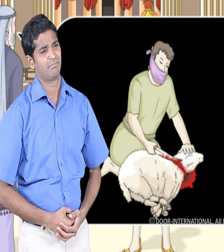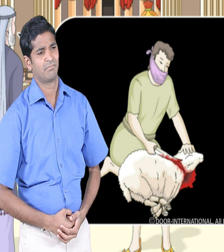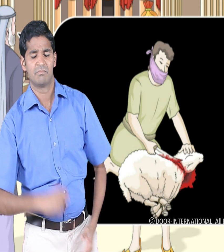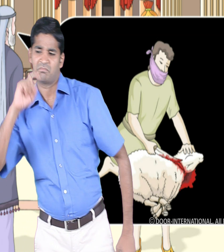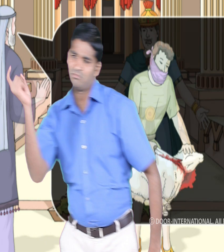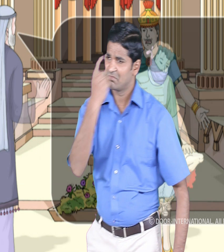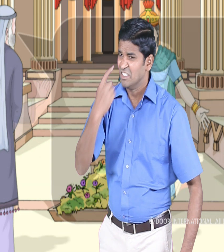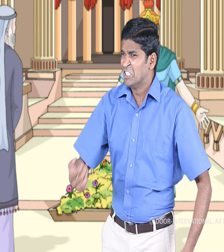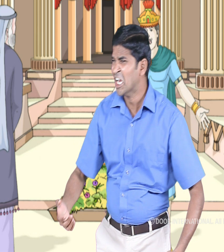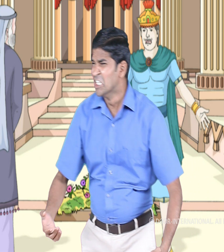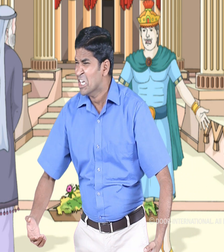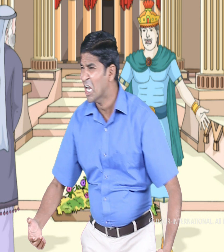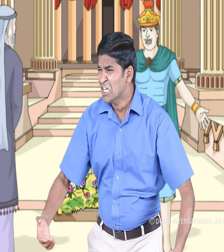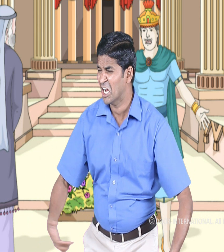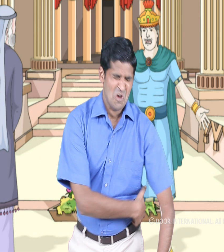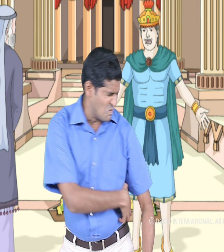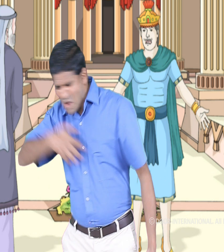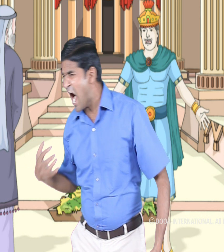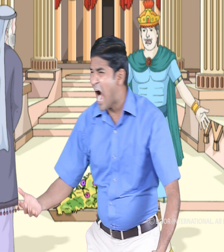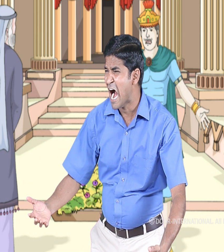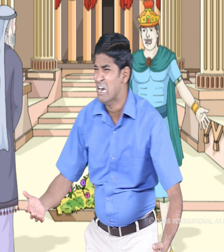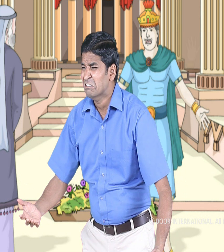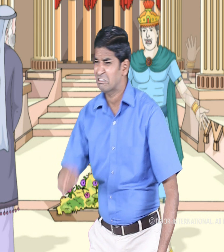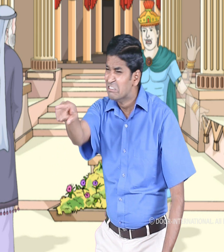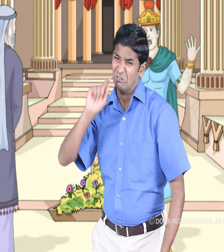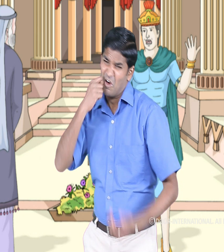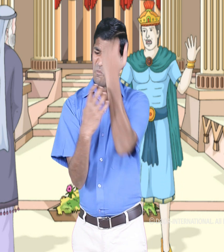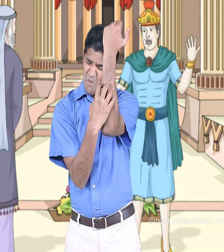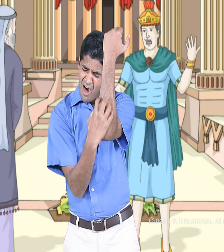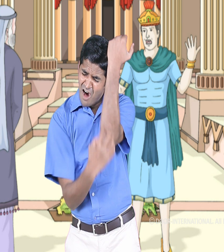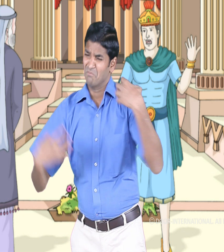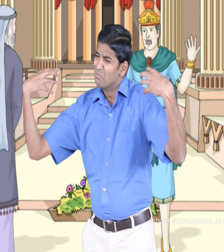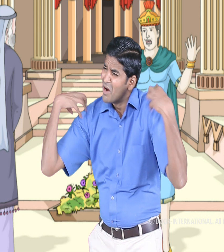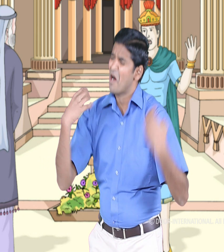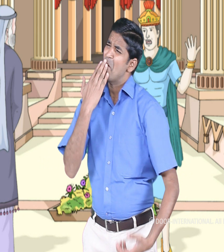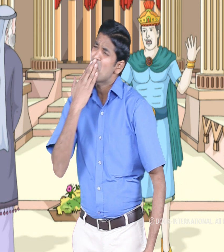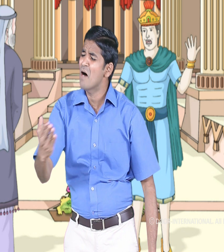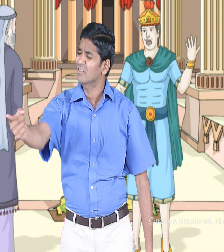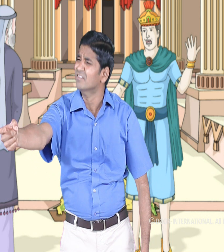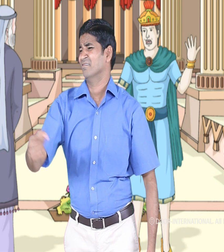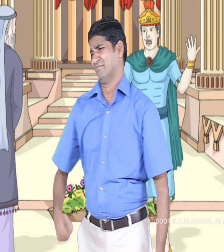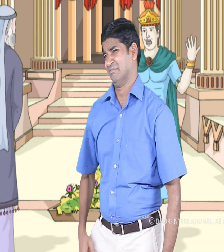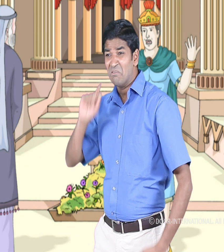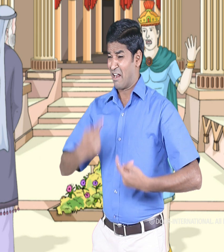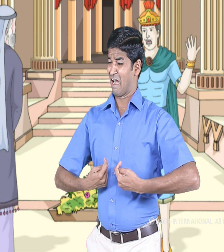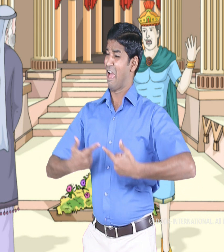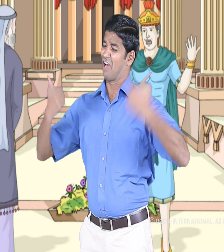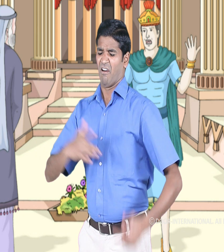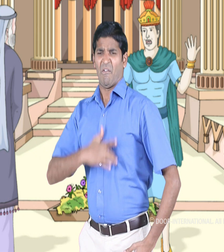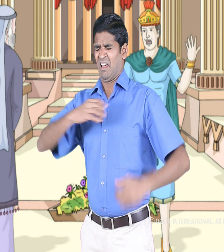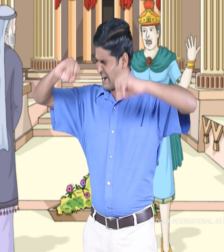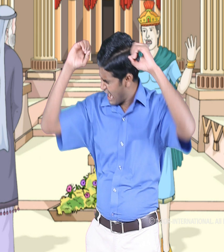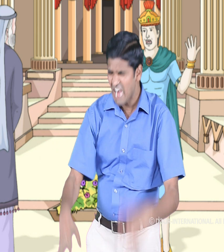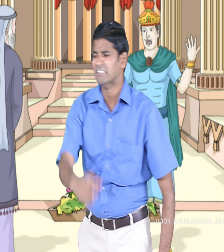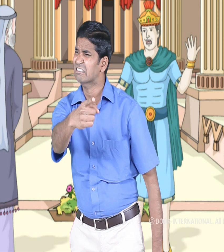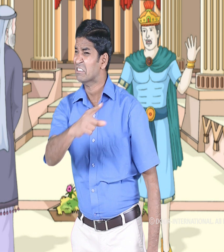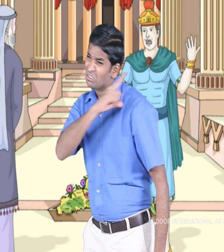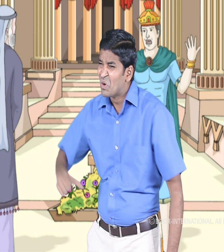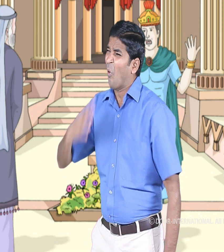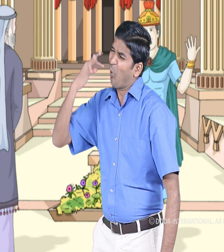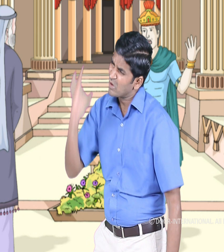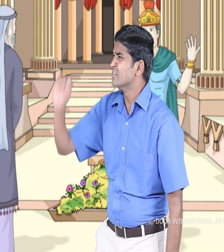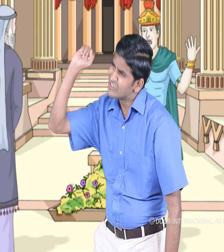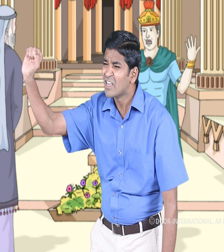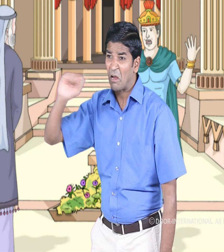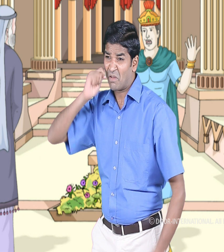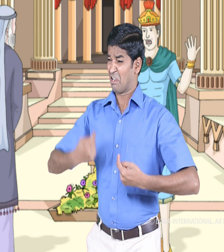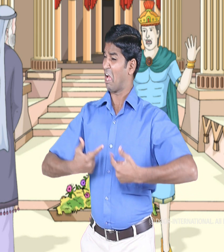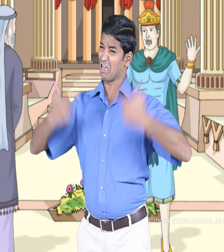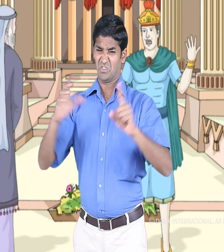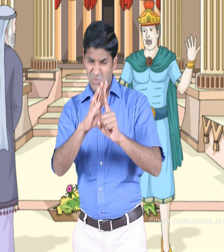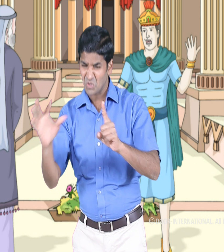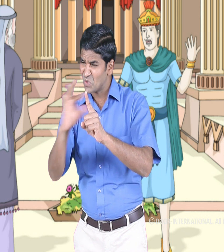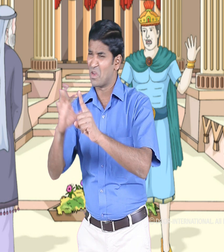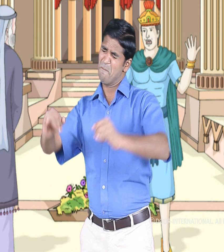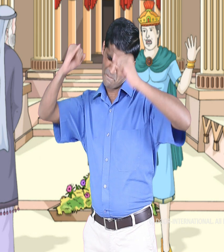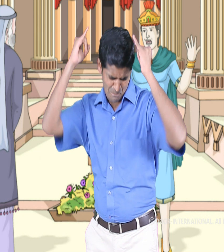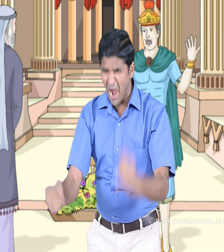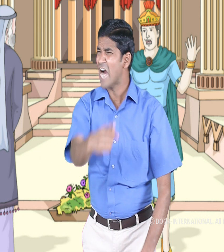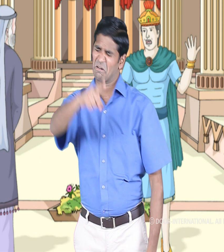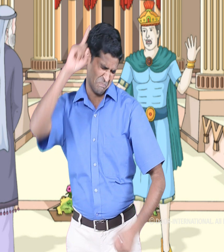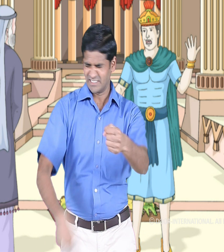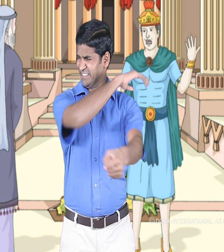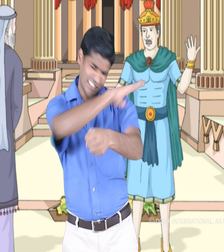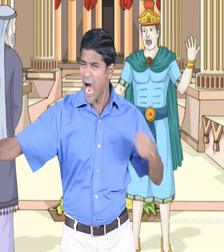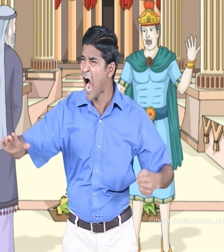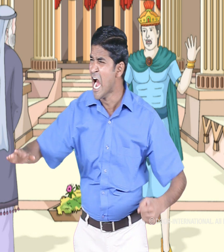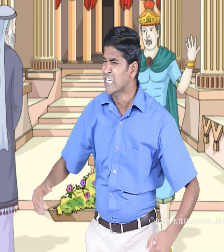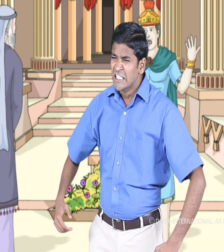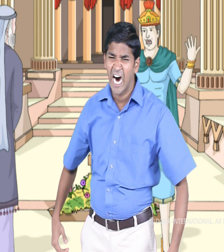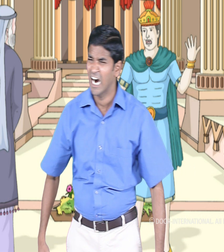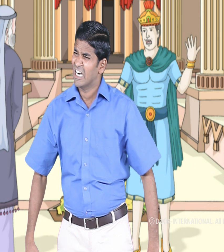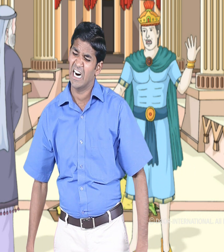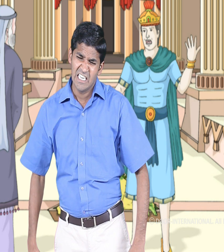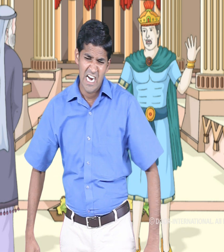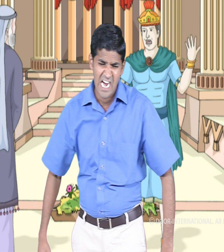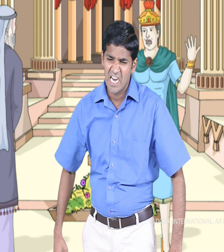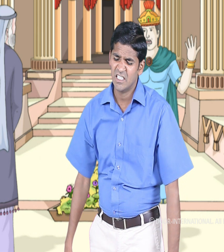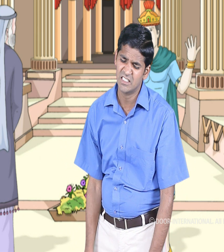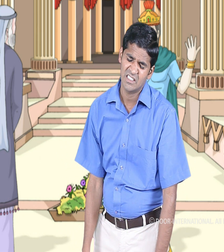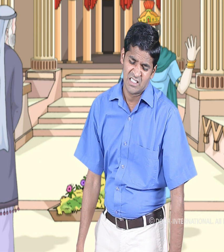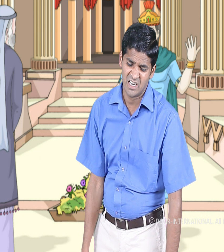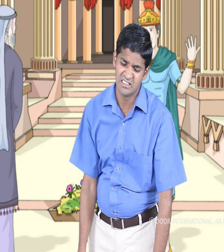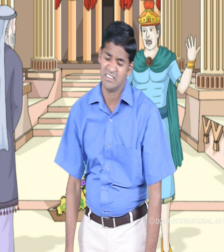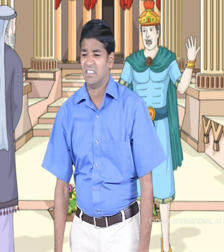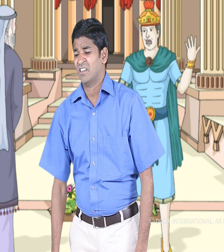David burned with anger against the man and said to Nathan: “As surely as the LORD lives, the man who did this deserves to die!